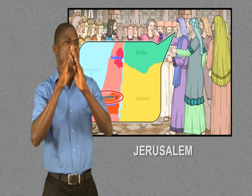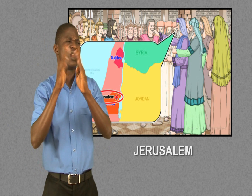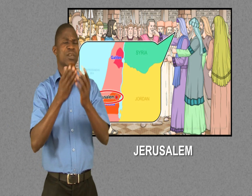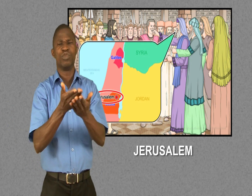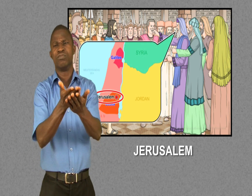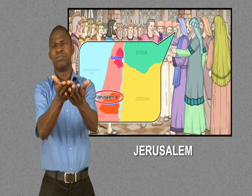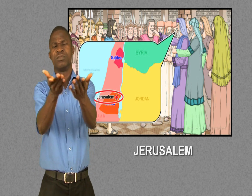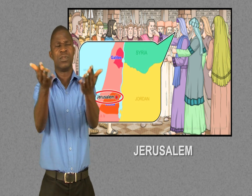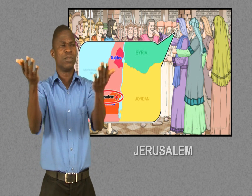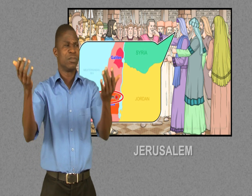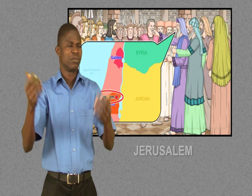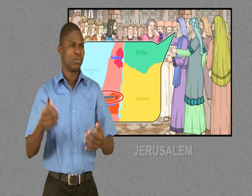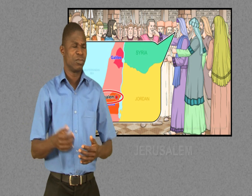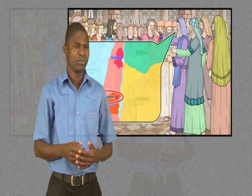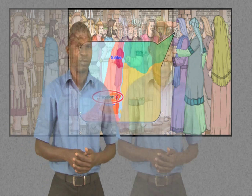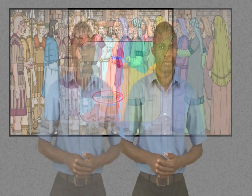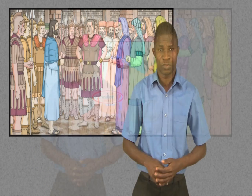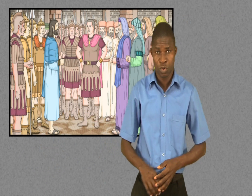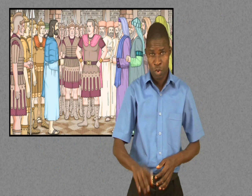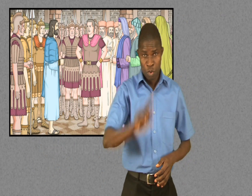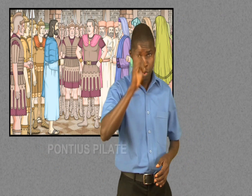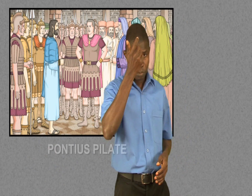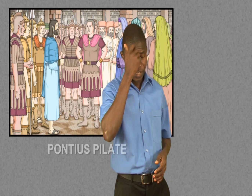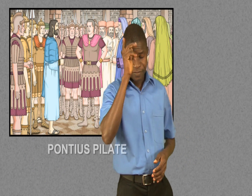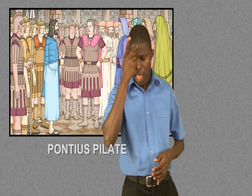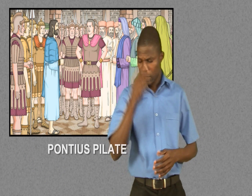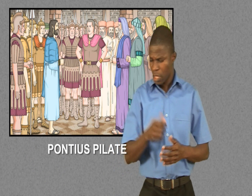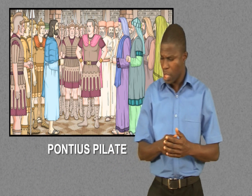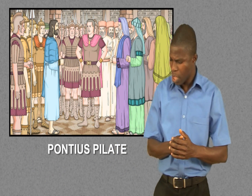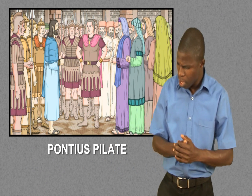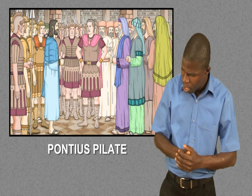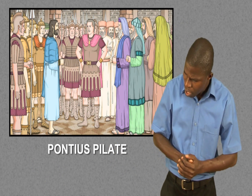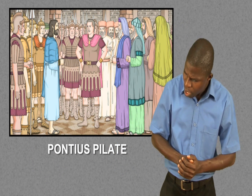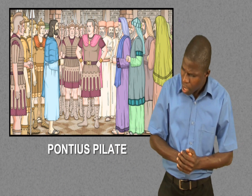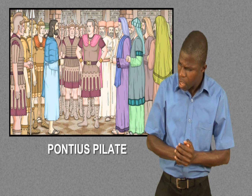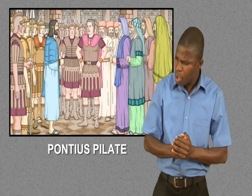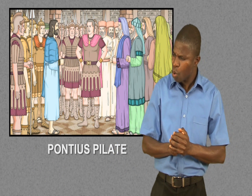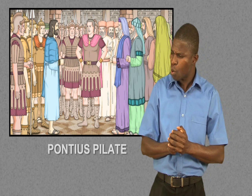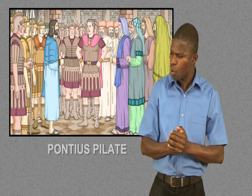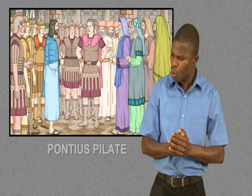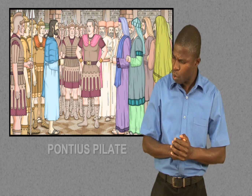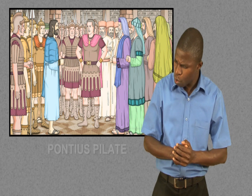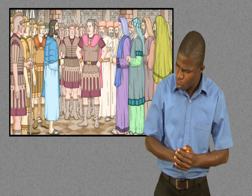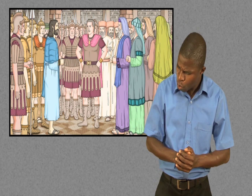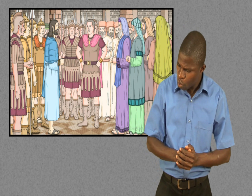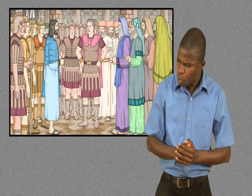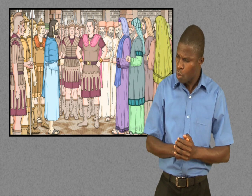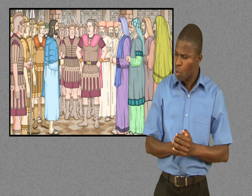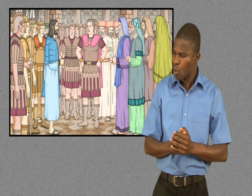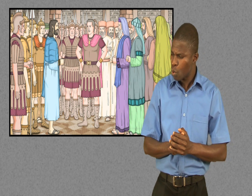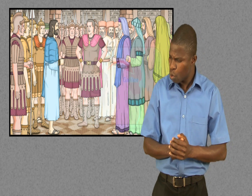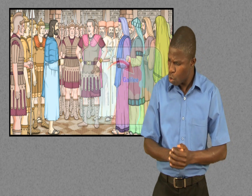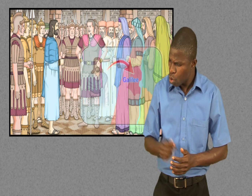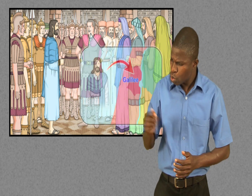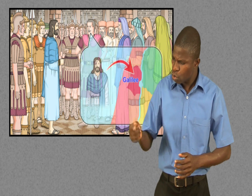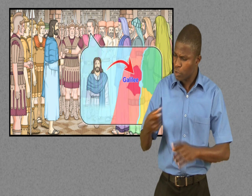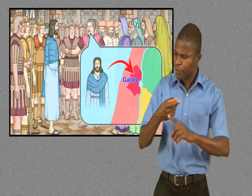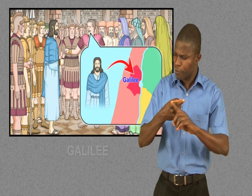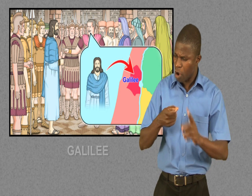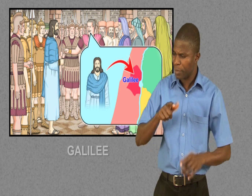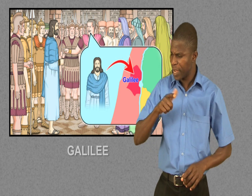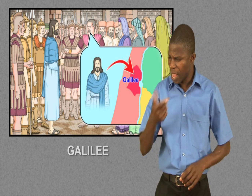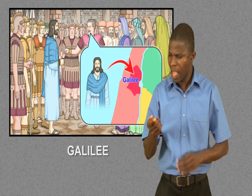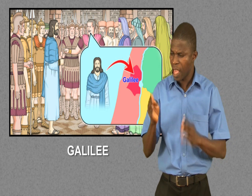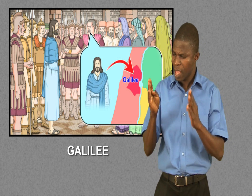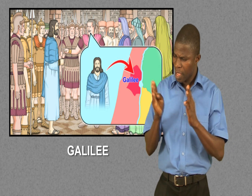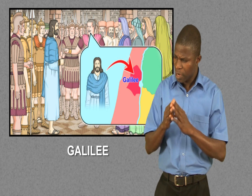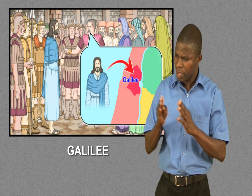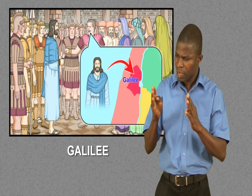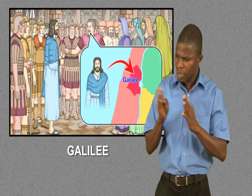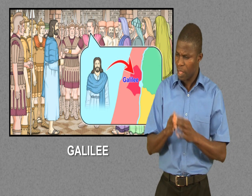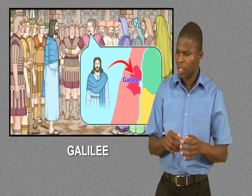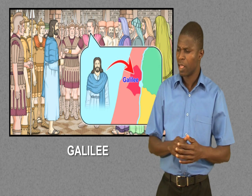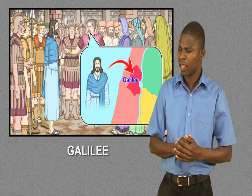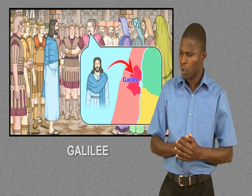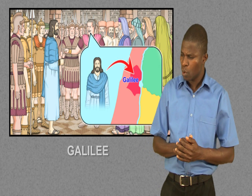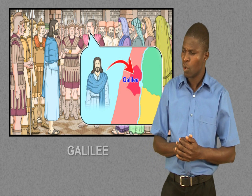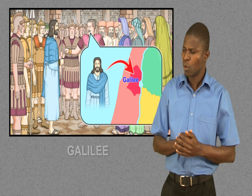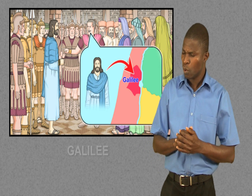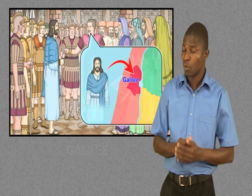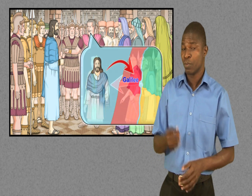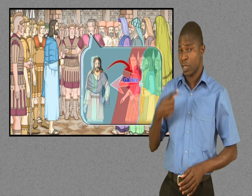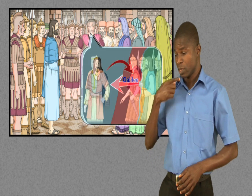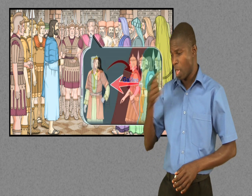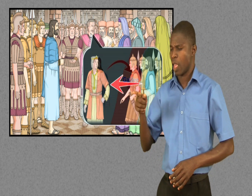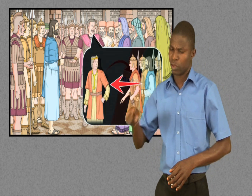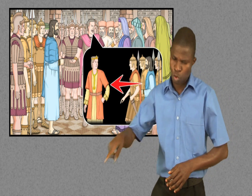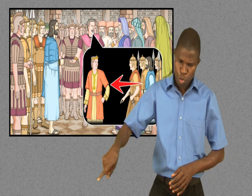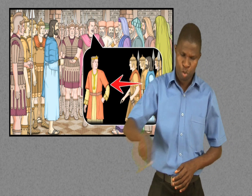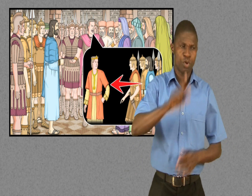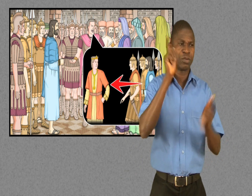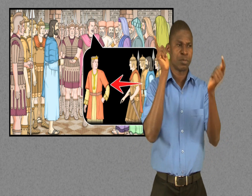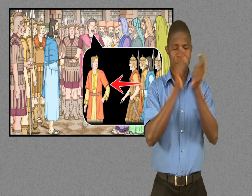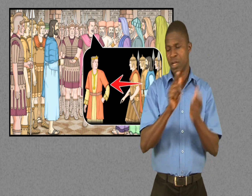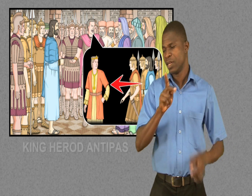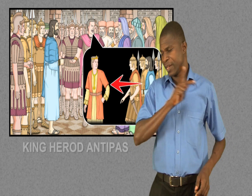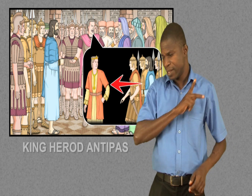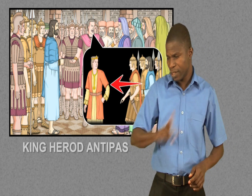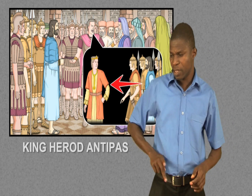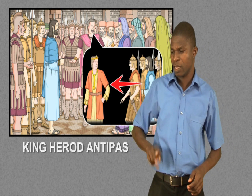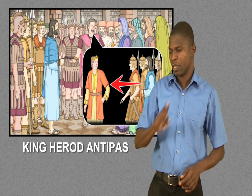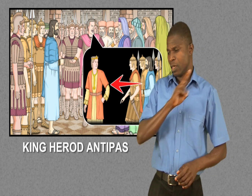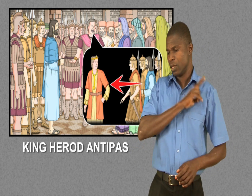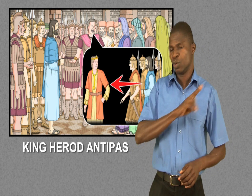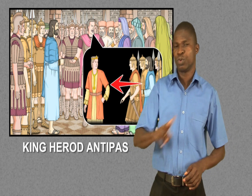When Pilate heard this, he asked if the man was a Galilean.